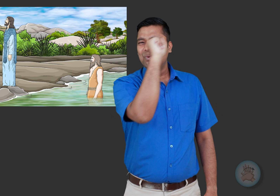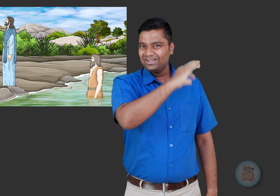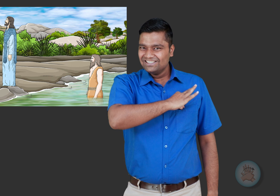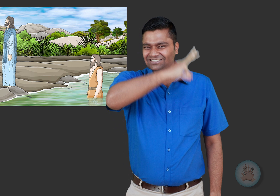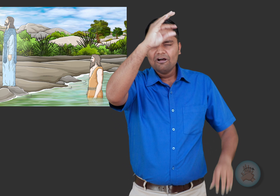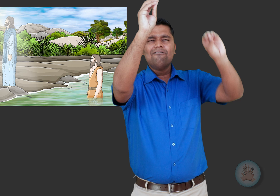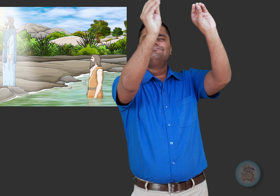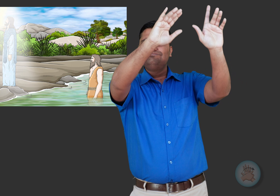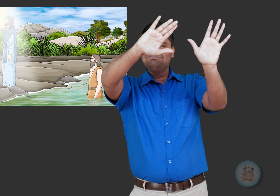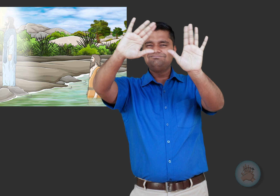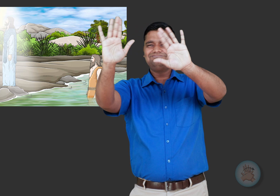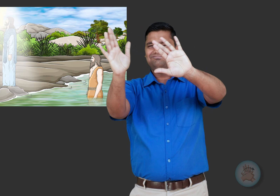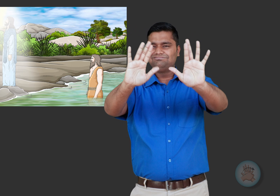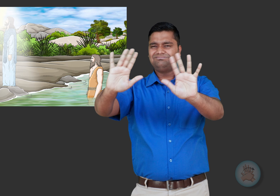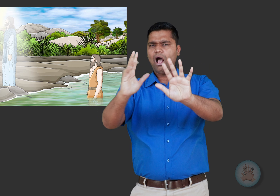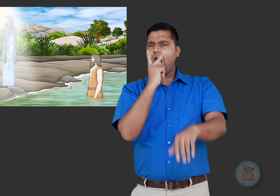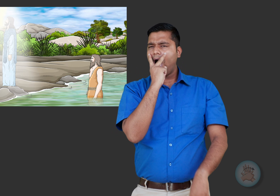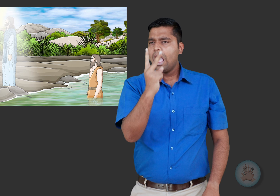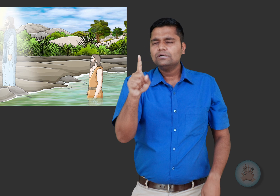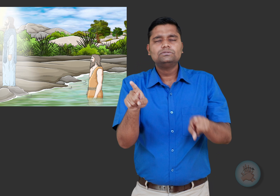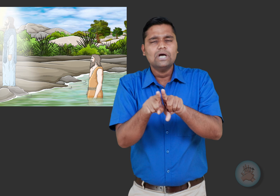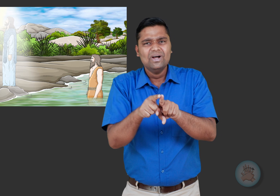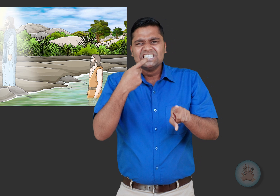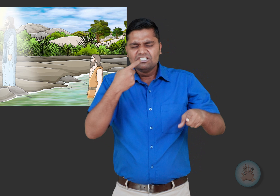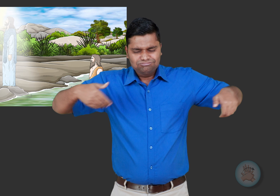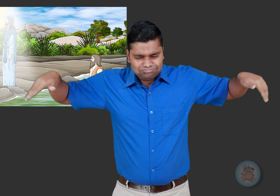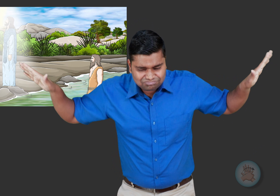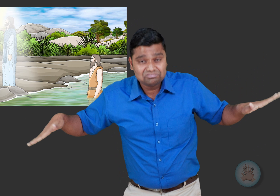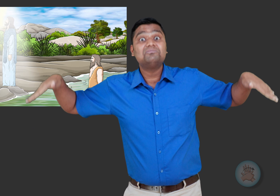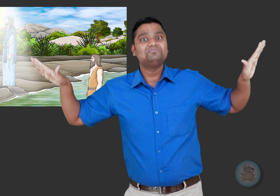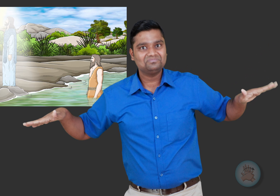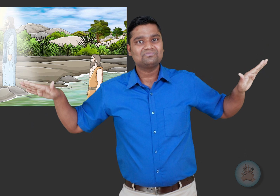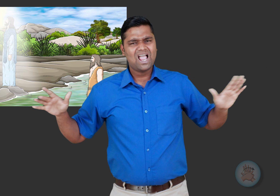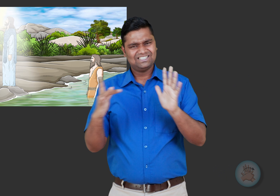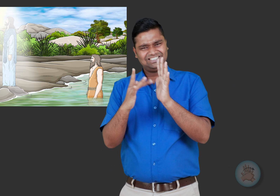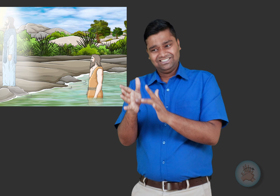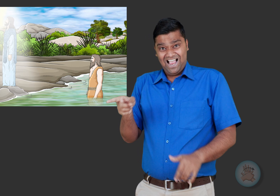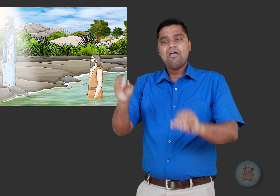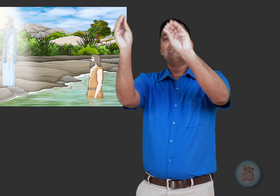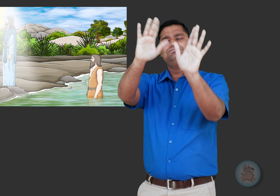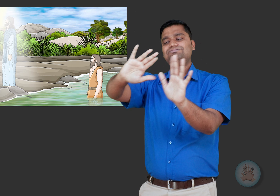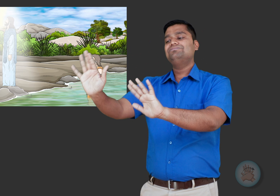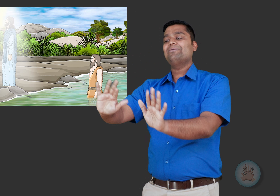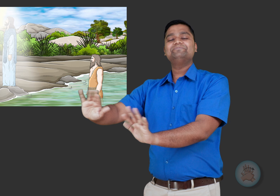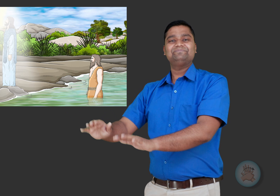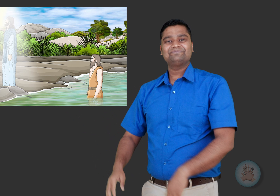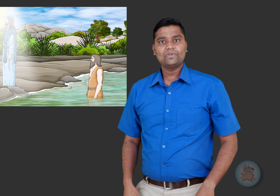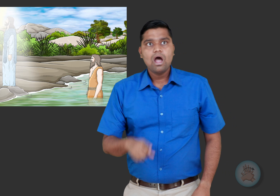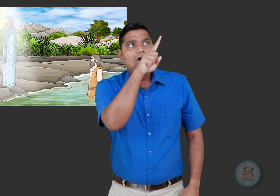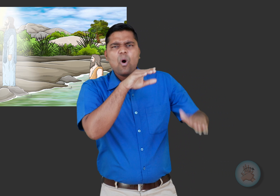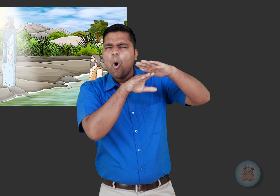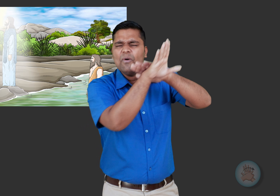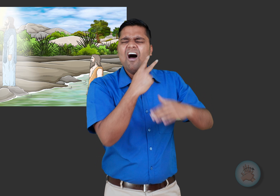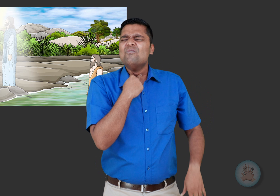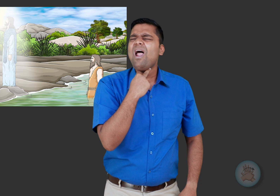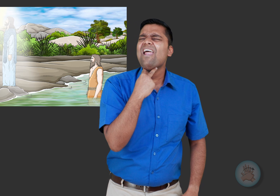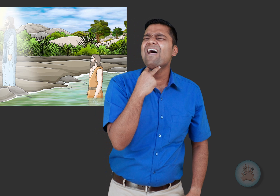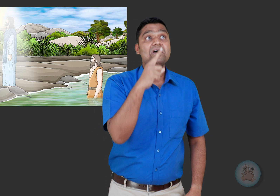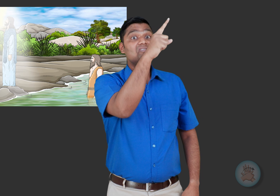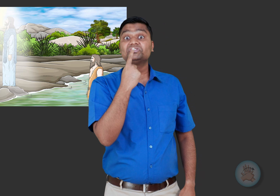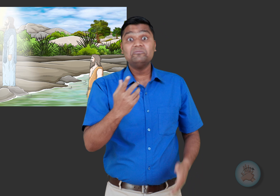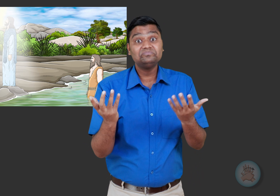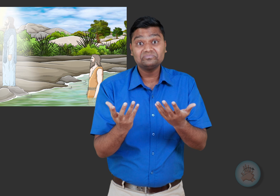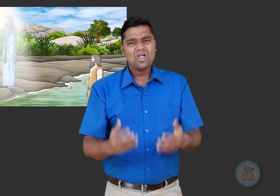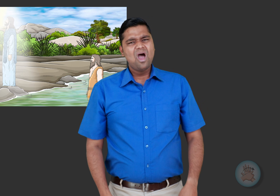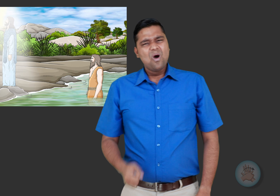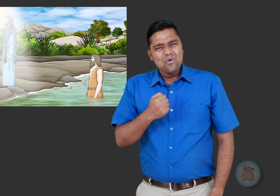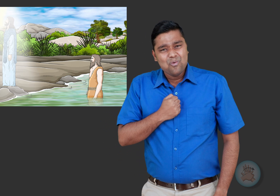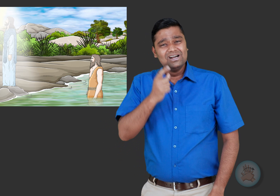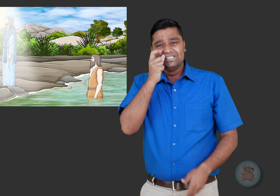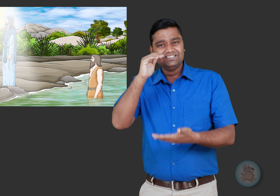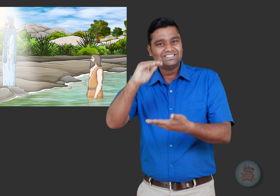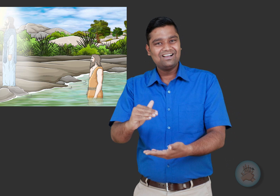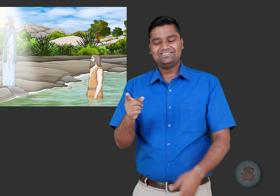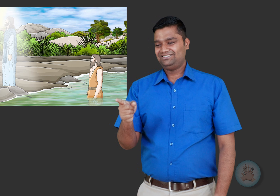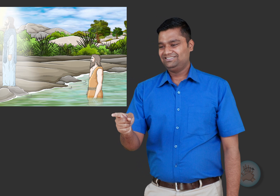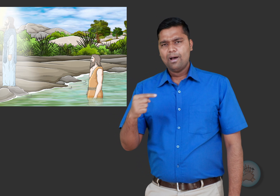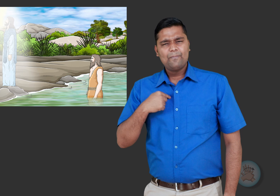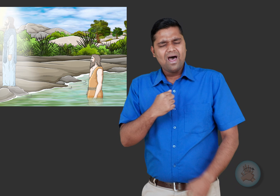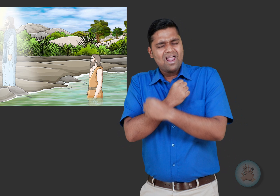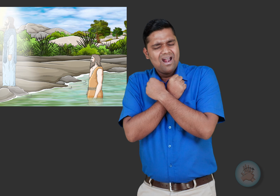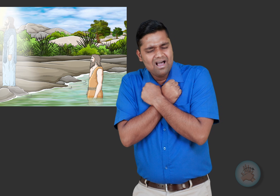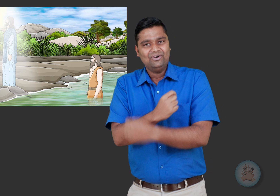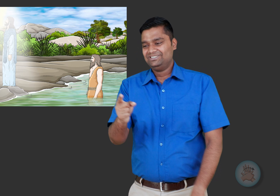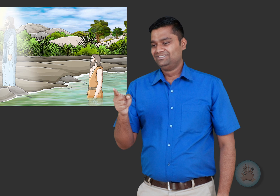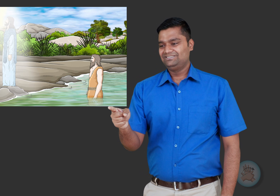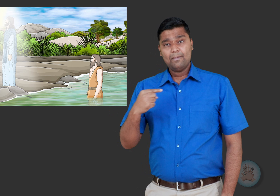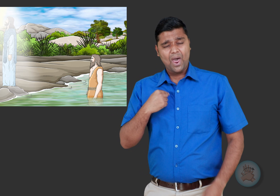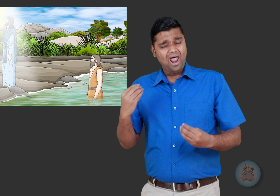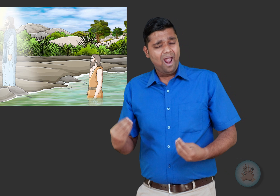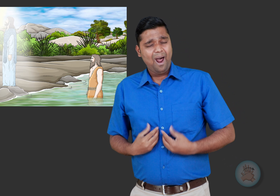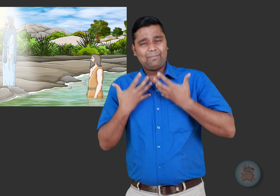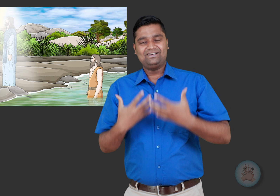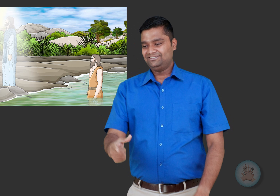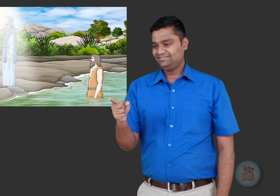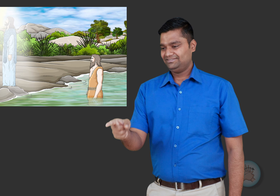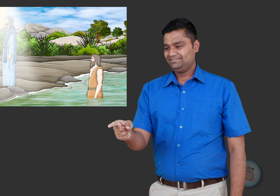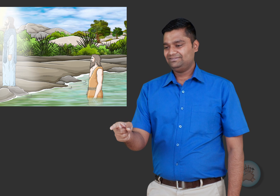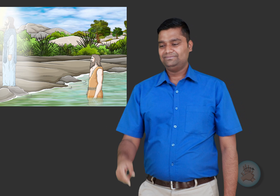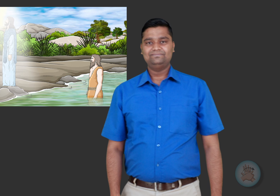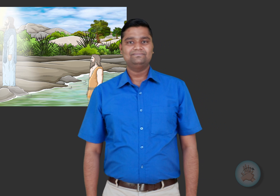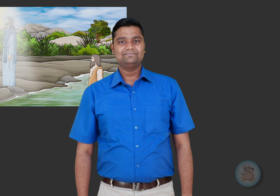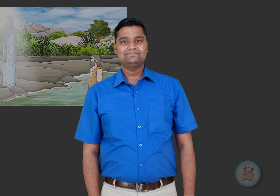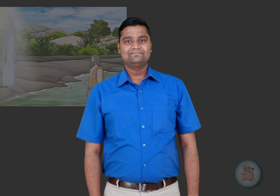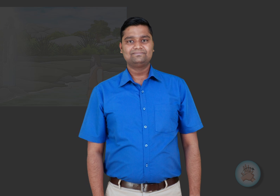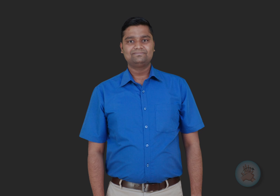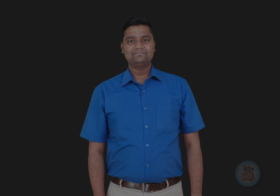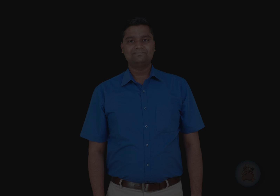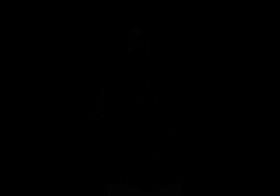Suddenly the heavens were opened, and He saw the Spirit of God descending like a dove and resting on Him. And a voice from heaven said, “This is My beloved Son, in whom I am well pleased!”